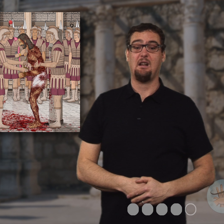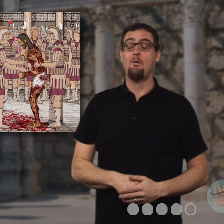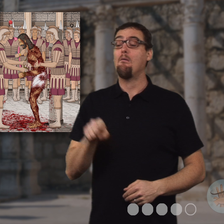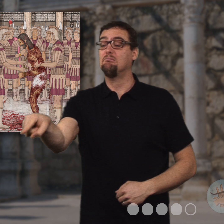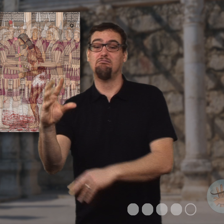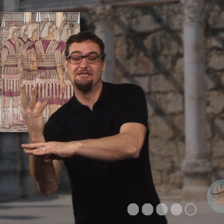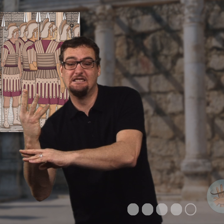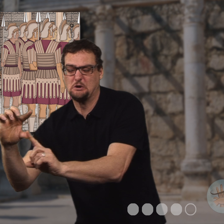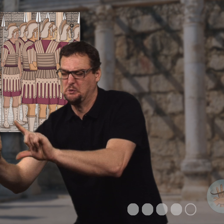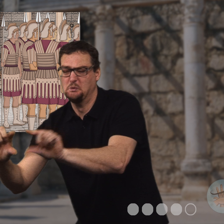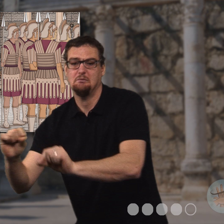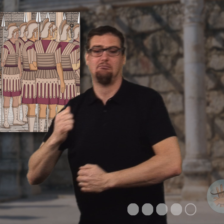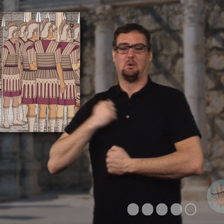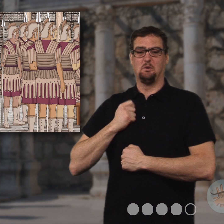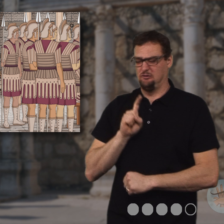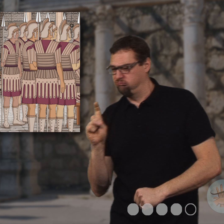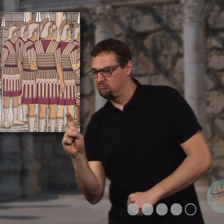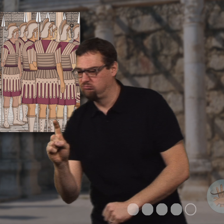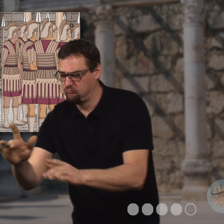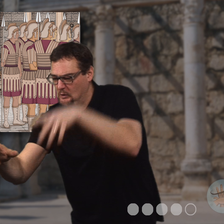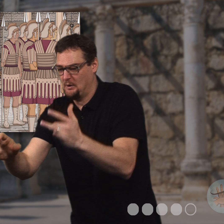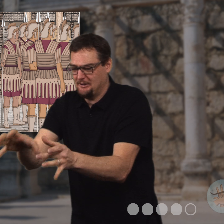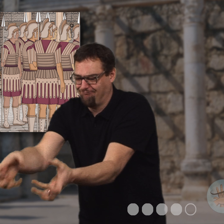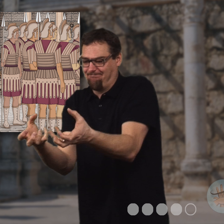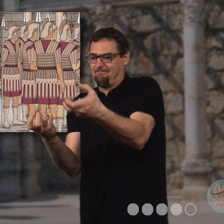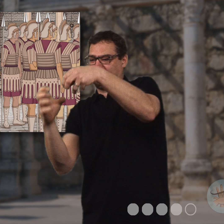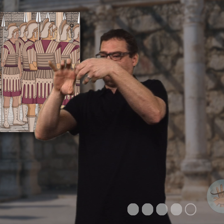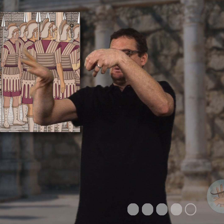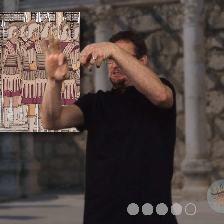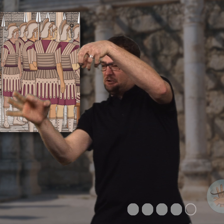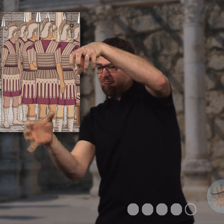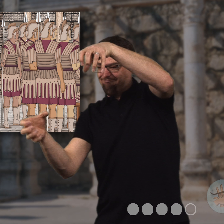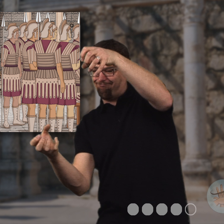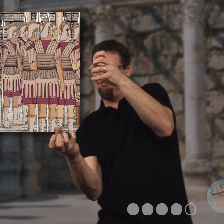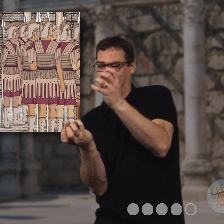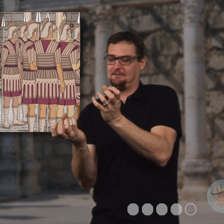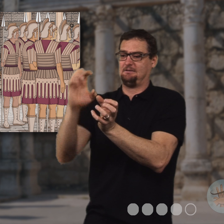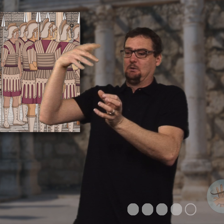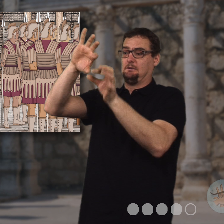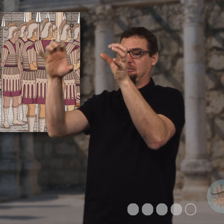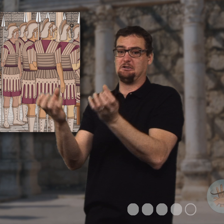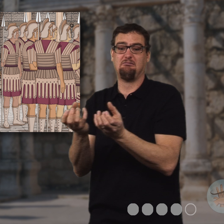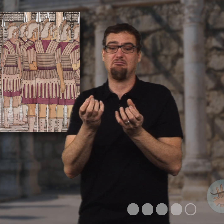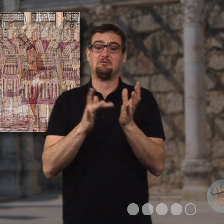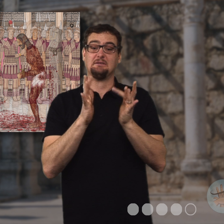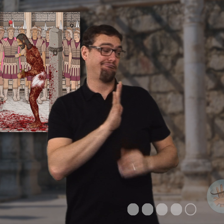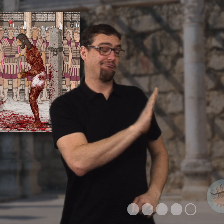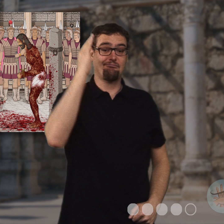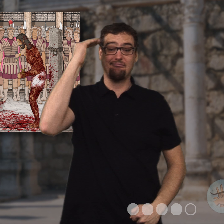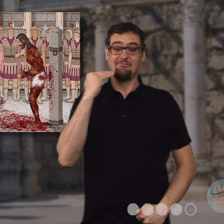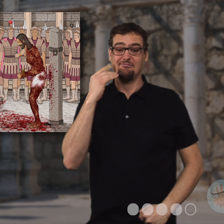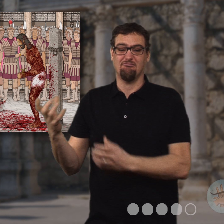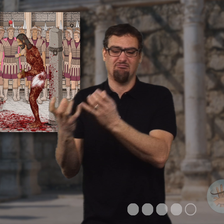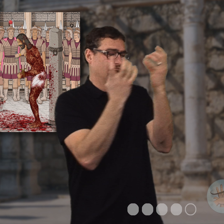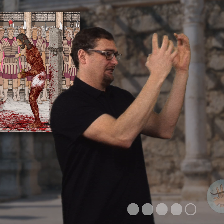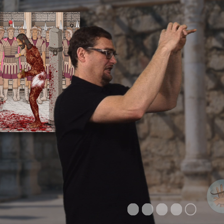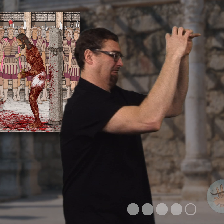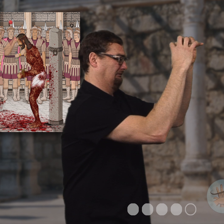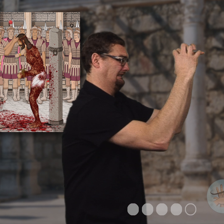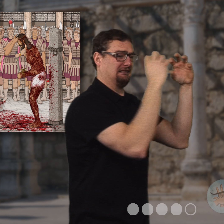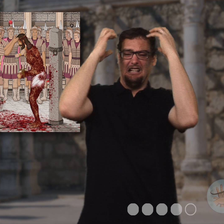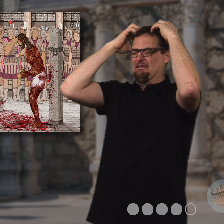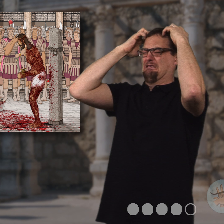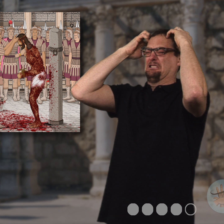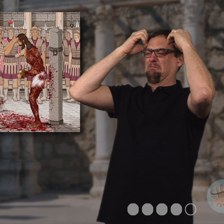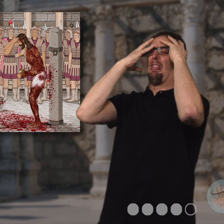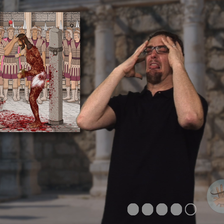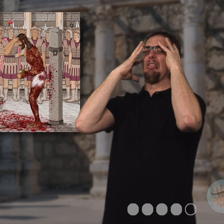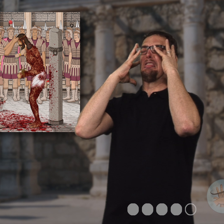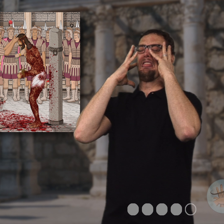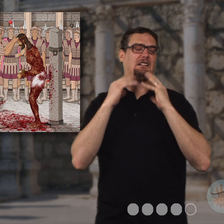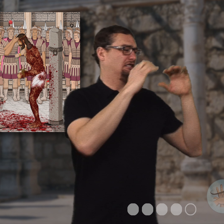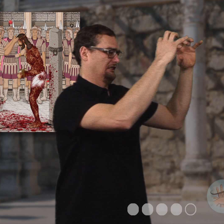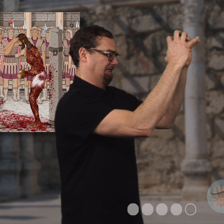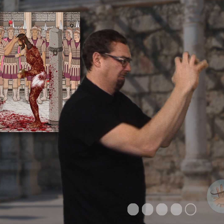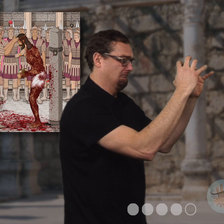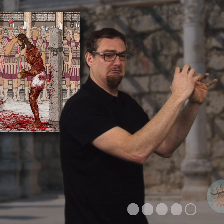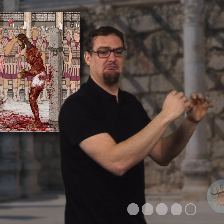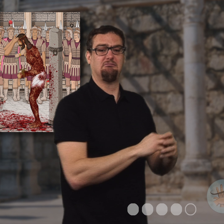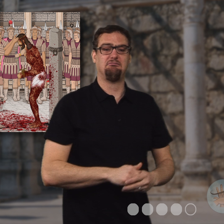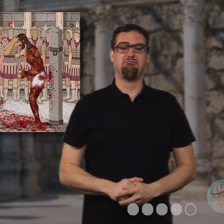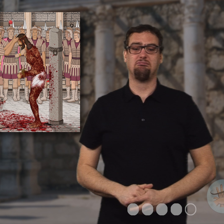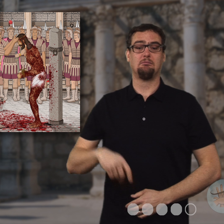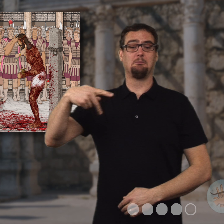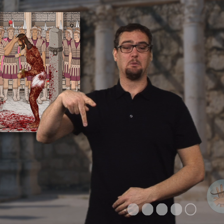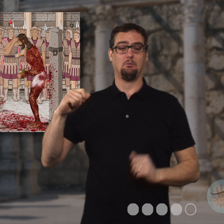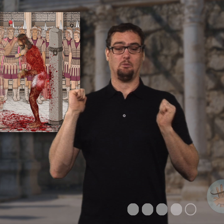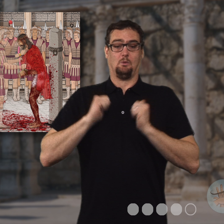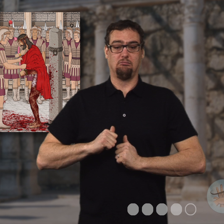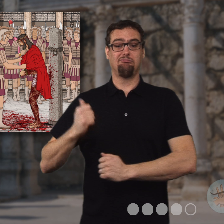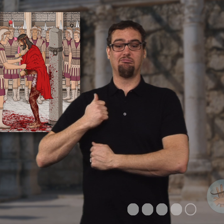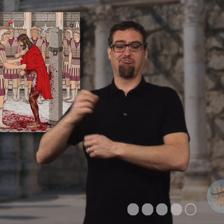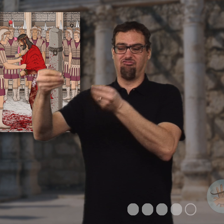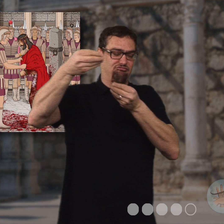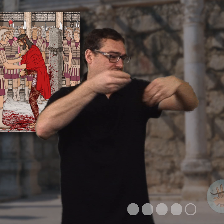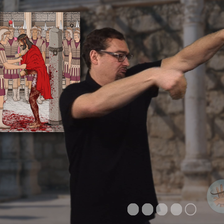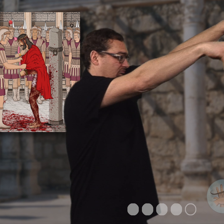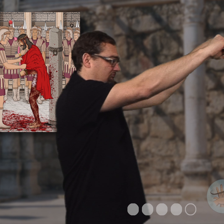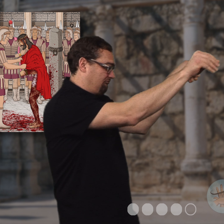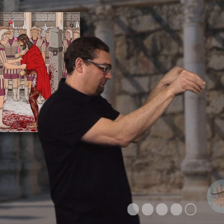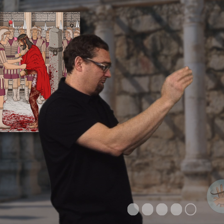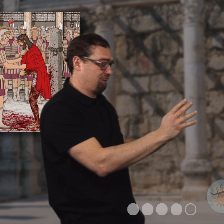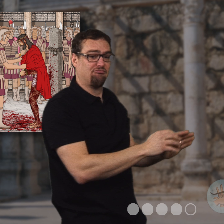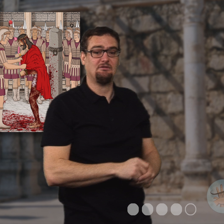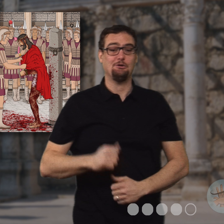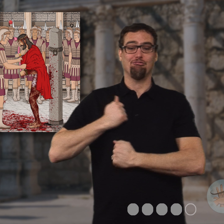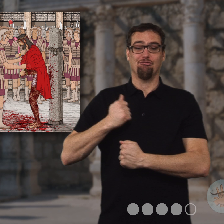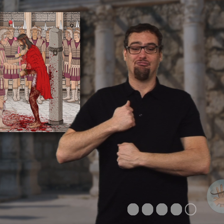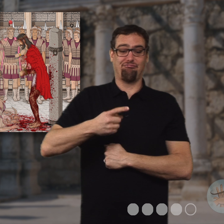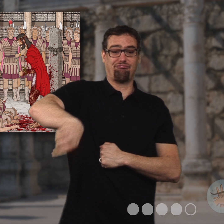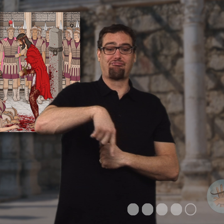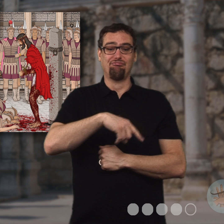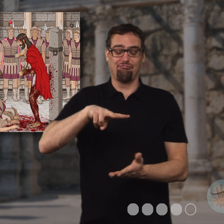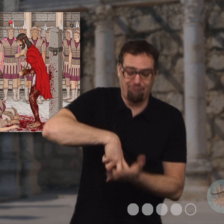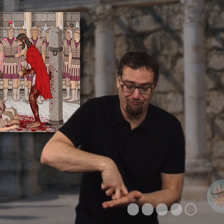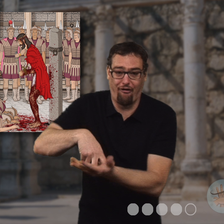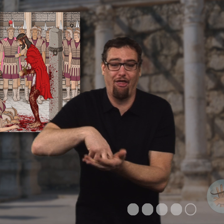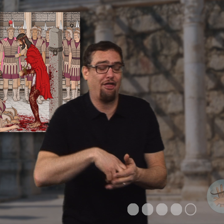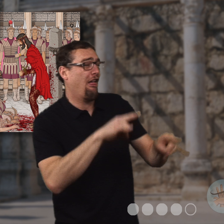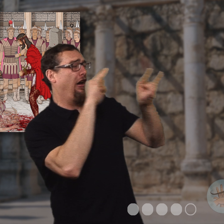The soldiers twisted together a crown of thorns, set it on His head, and dressed Him in a purple robe.